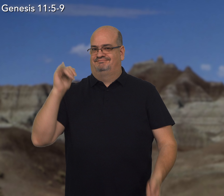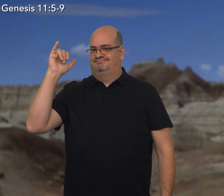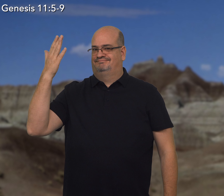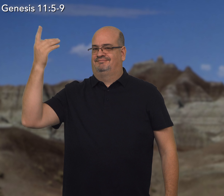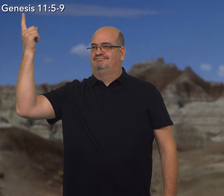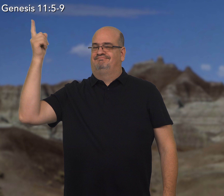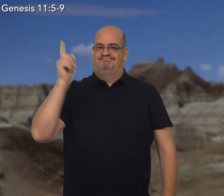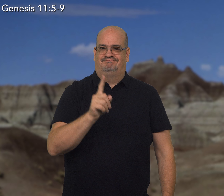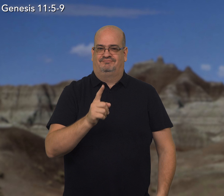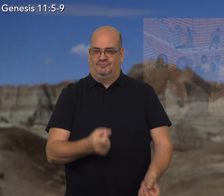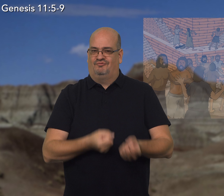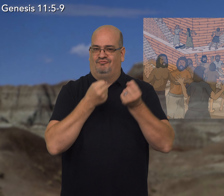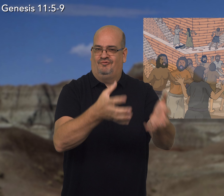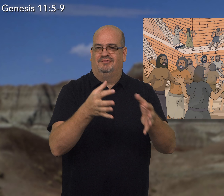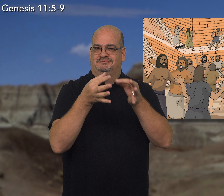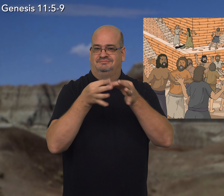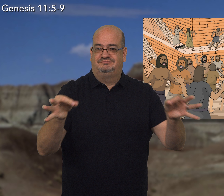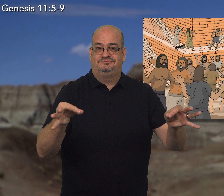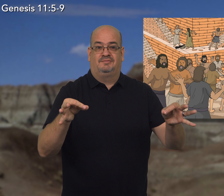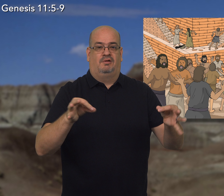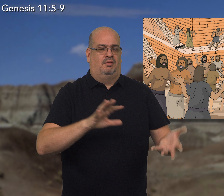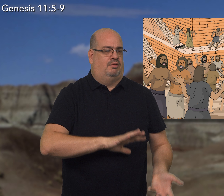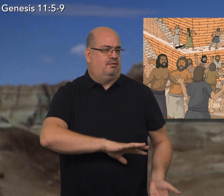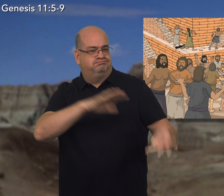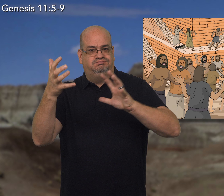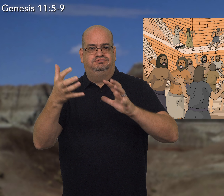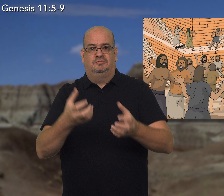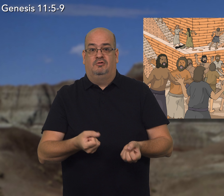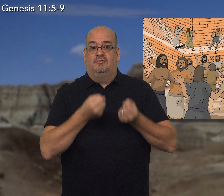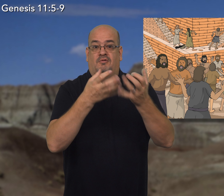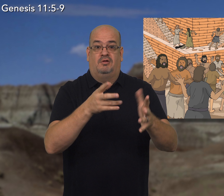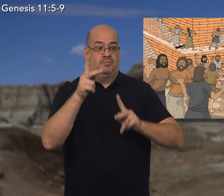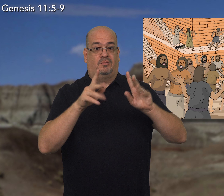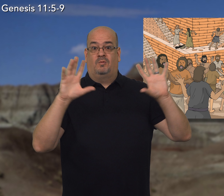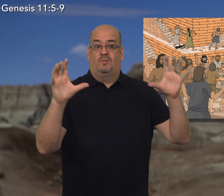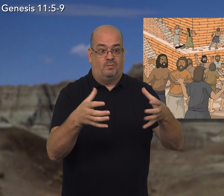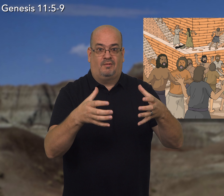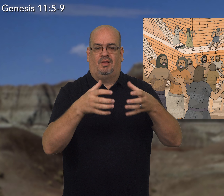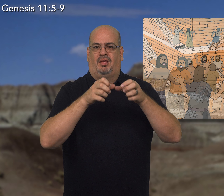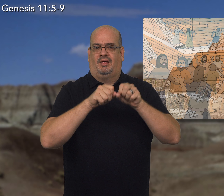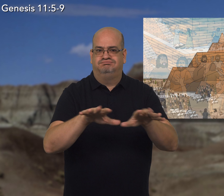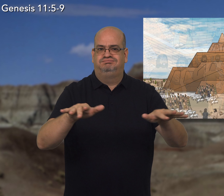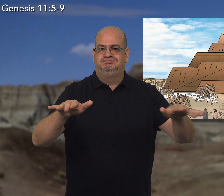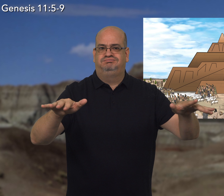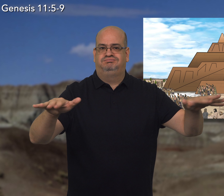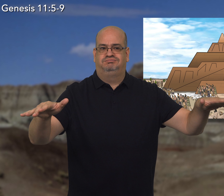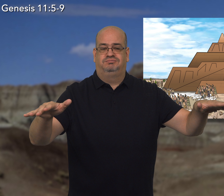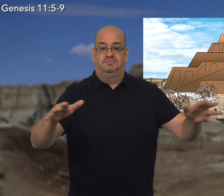Come, let Us go down and confuse their language, so that they will not understand one another’s speech.”